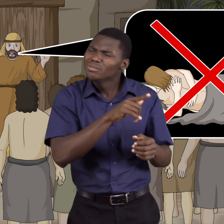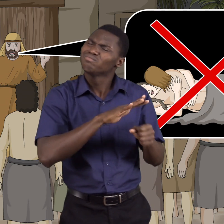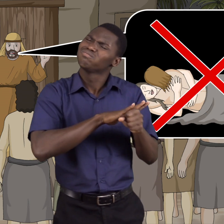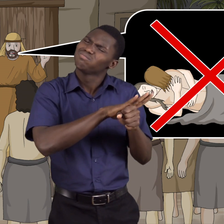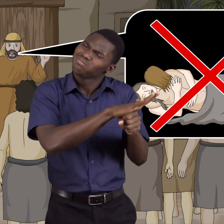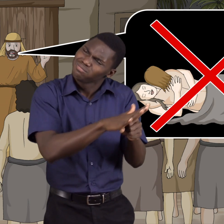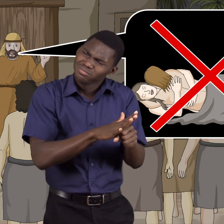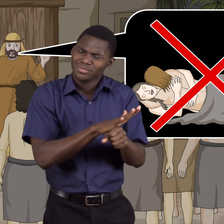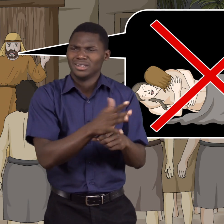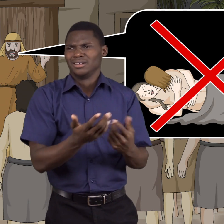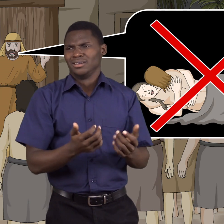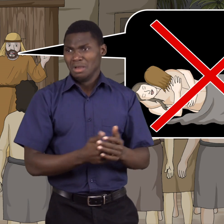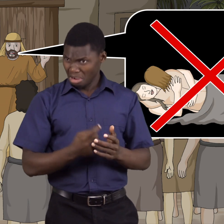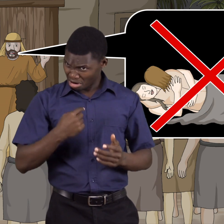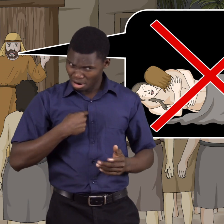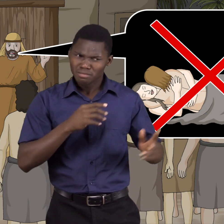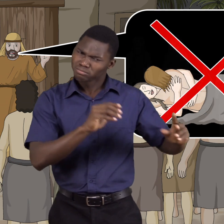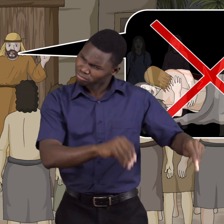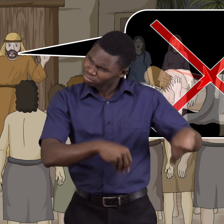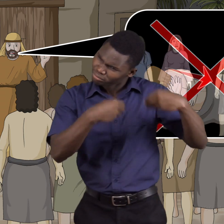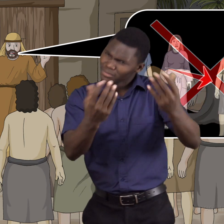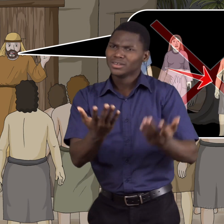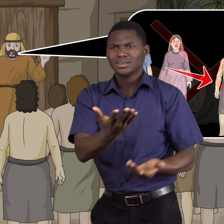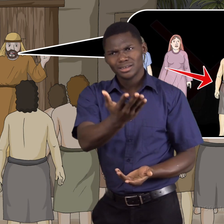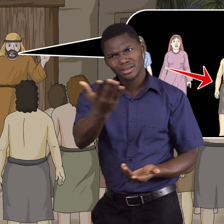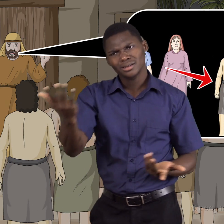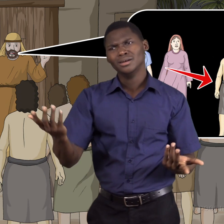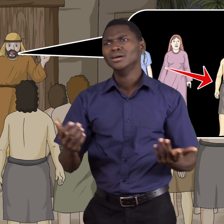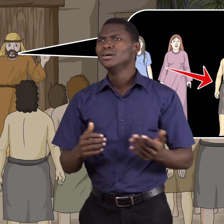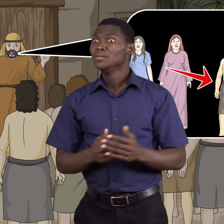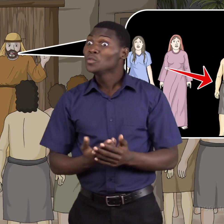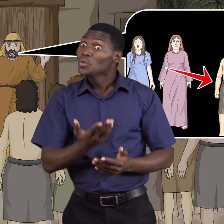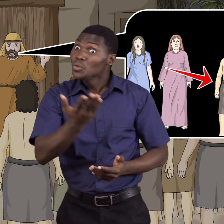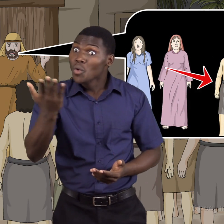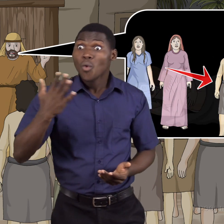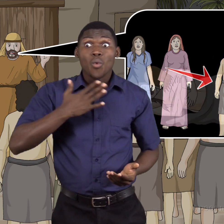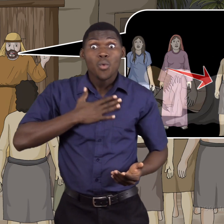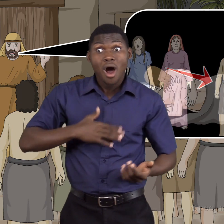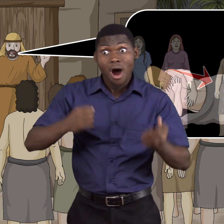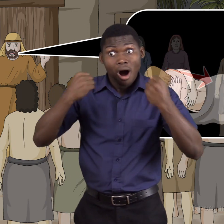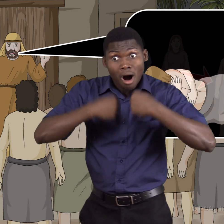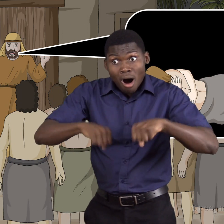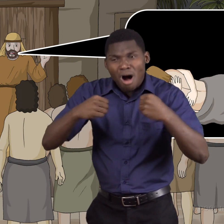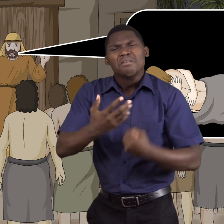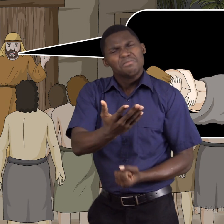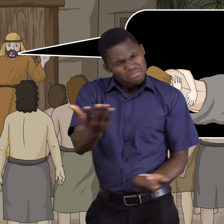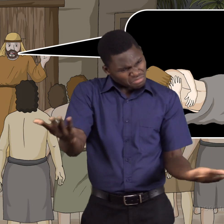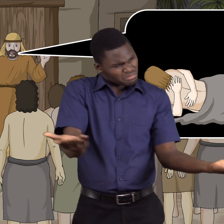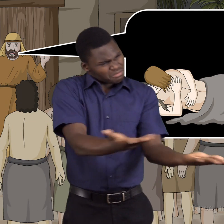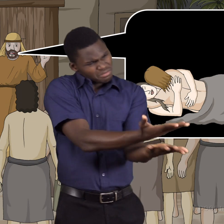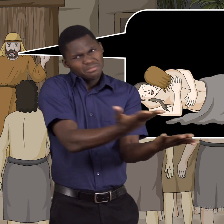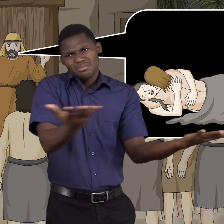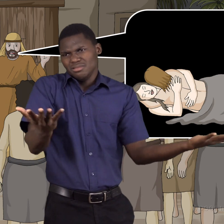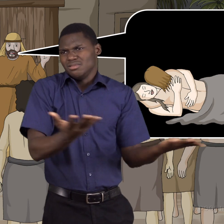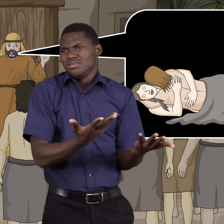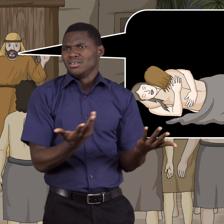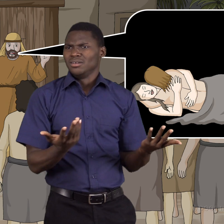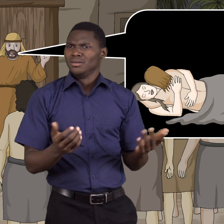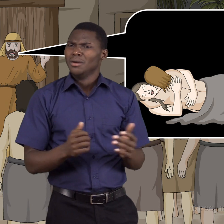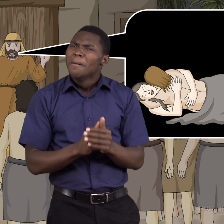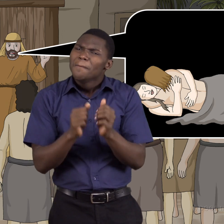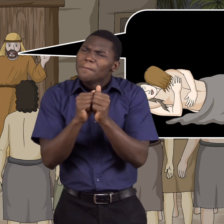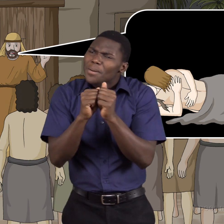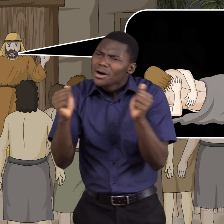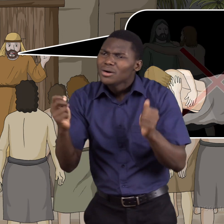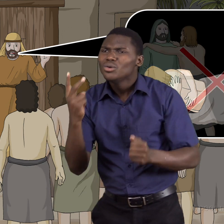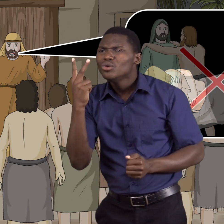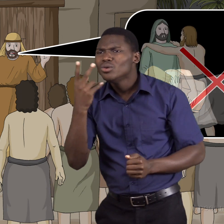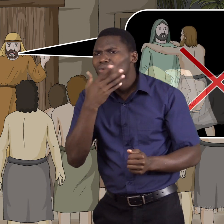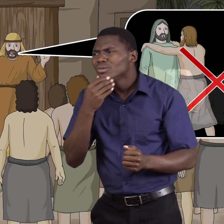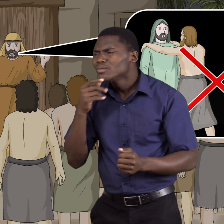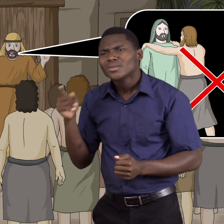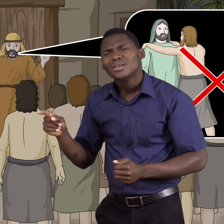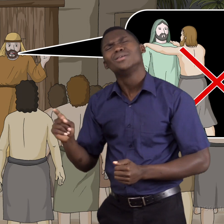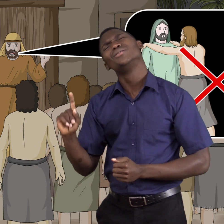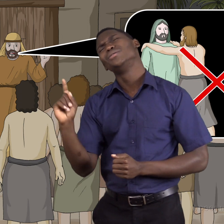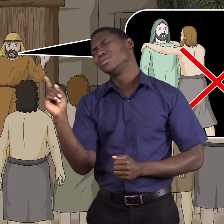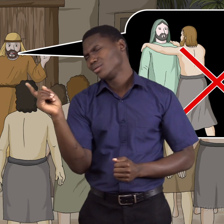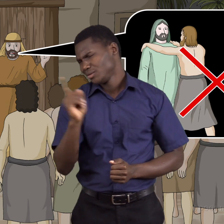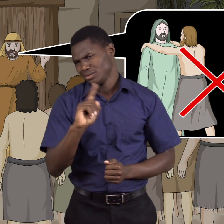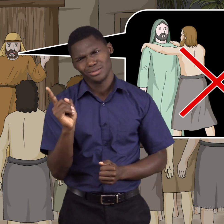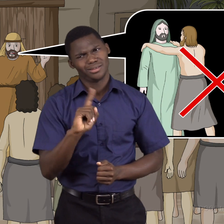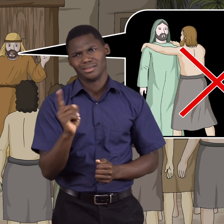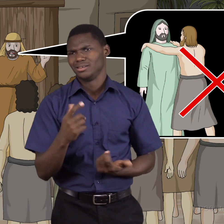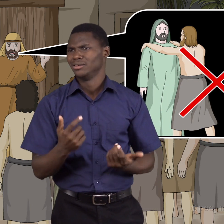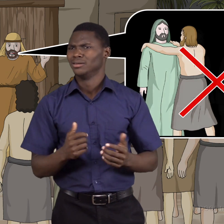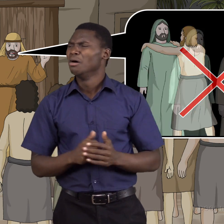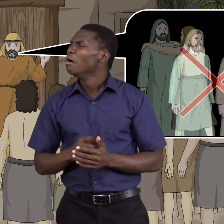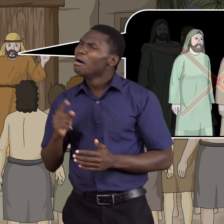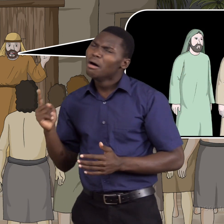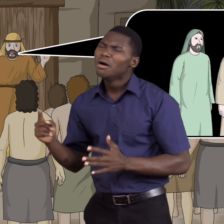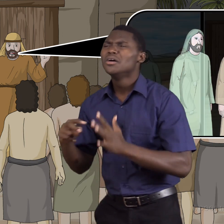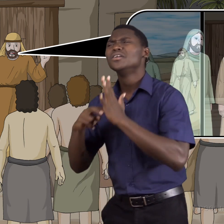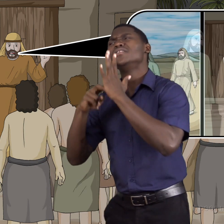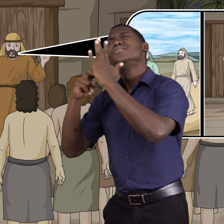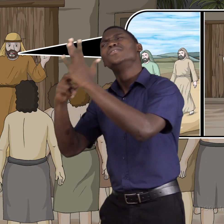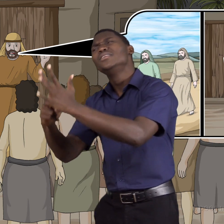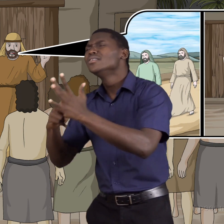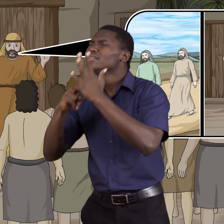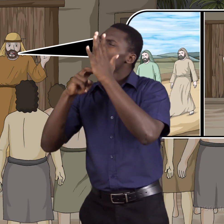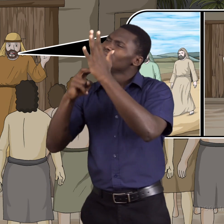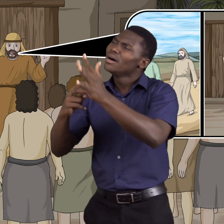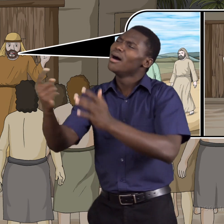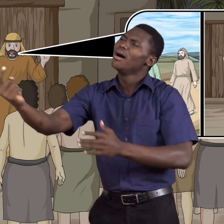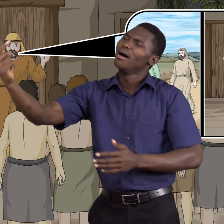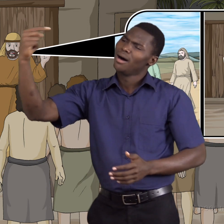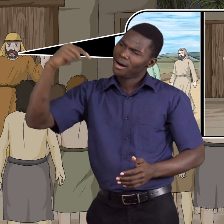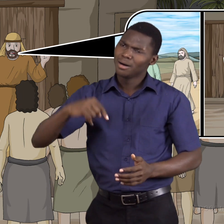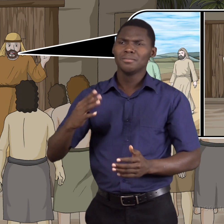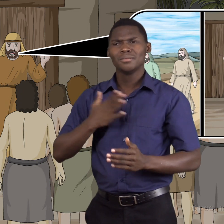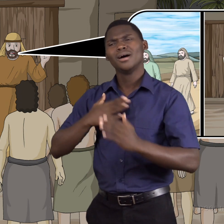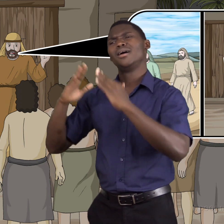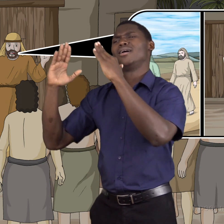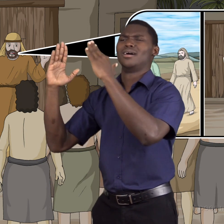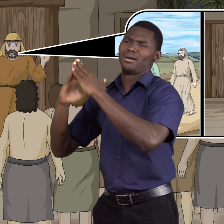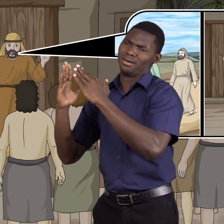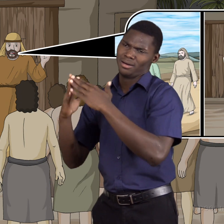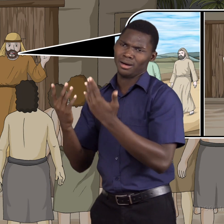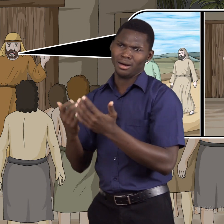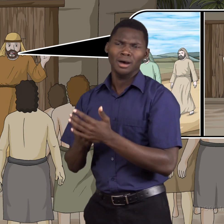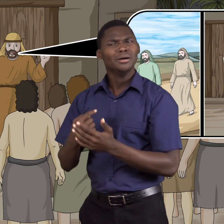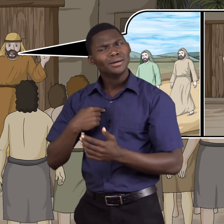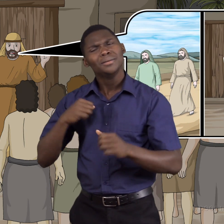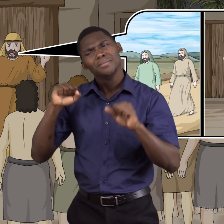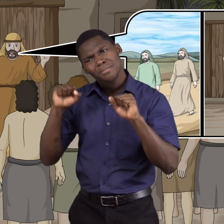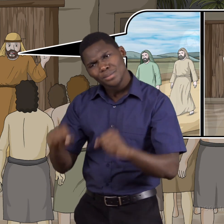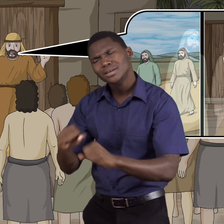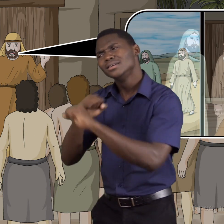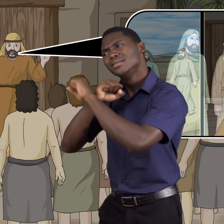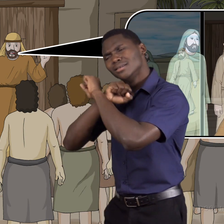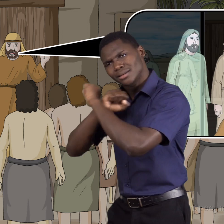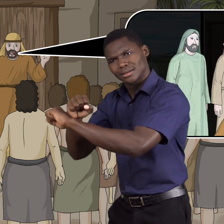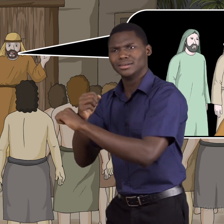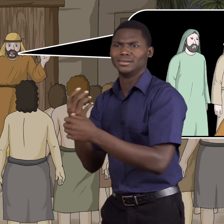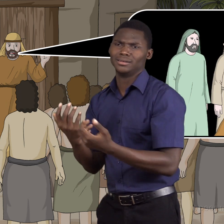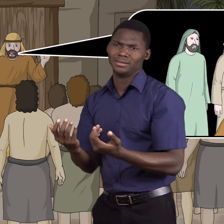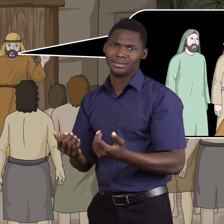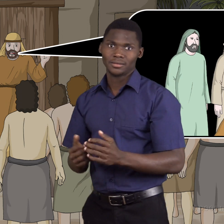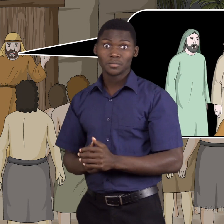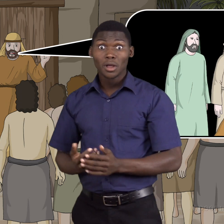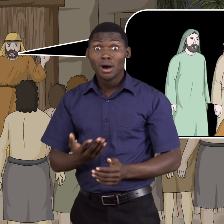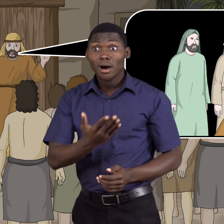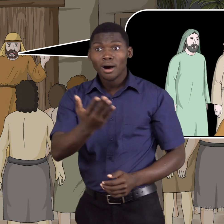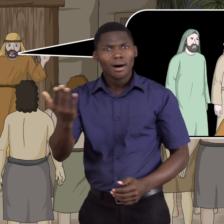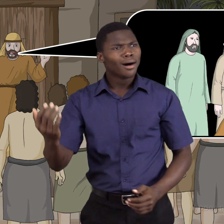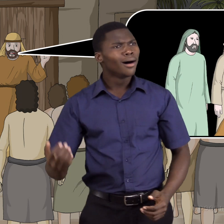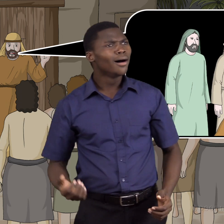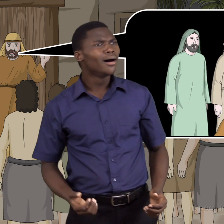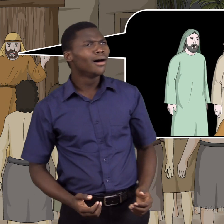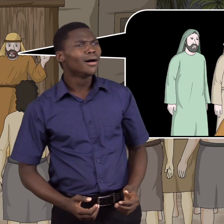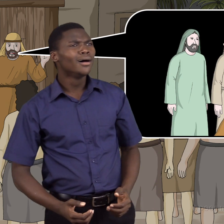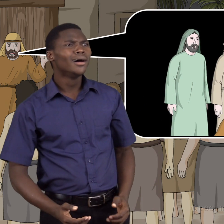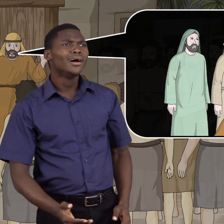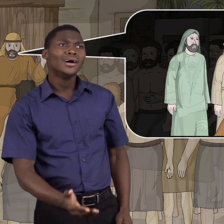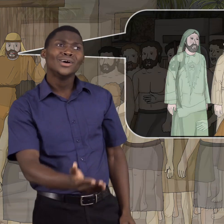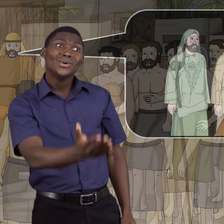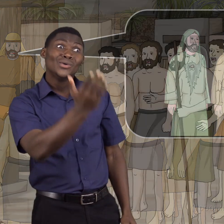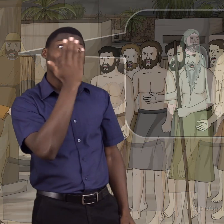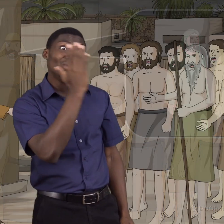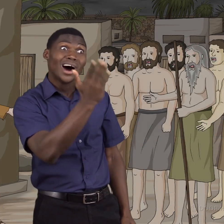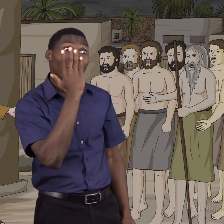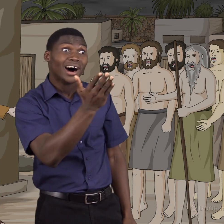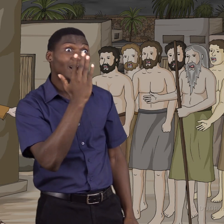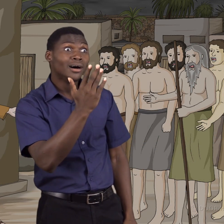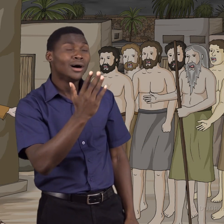Let me bring them to you, and you can do to them as you please. But do not do anything to these men, for they have come under the protection of my roof.”